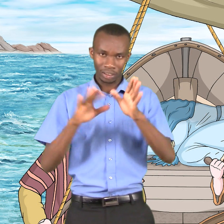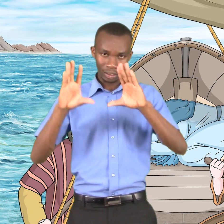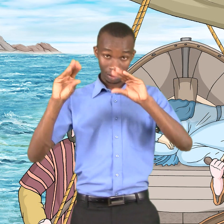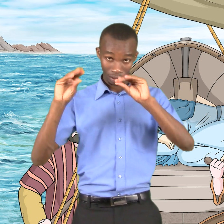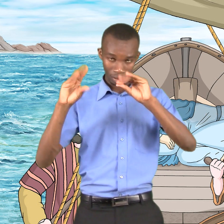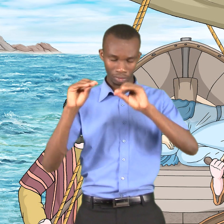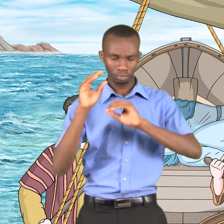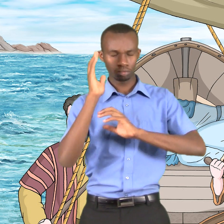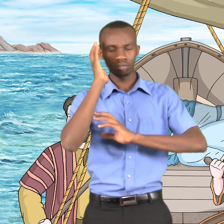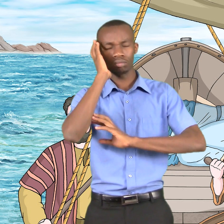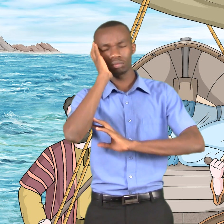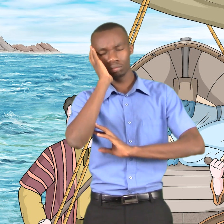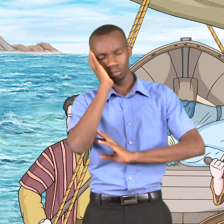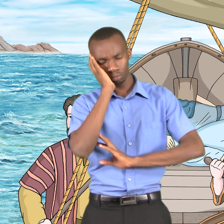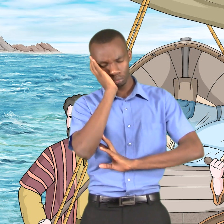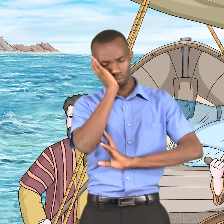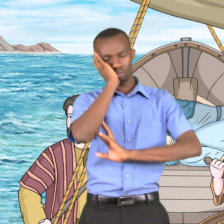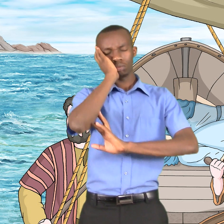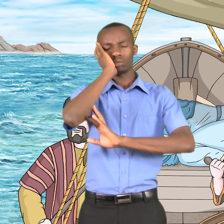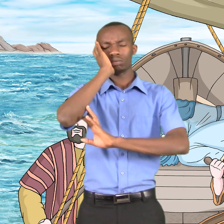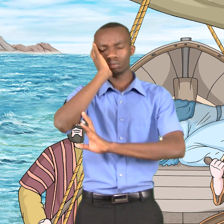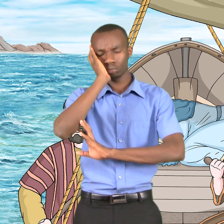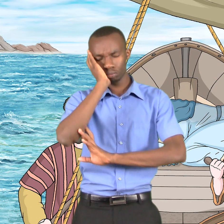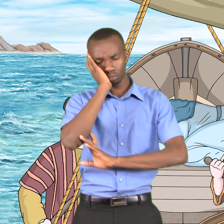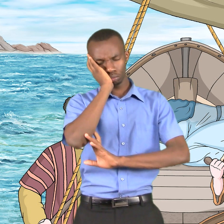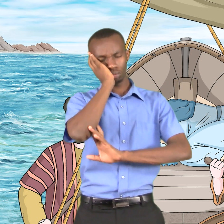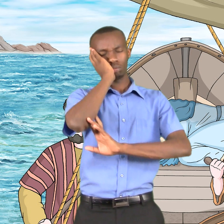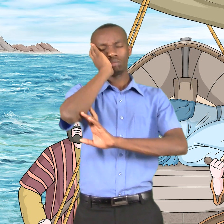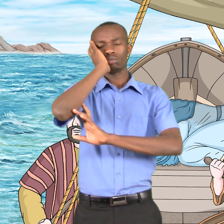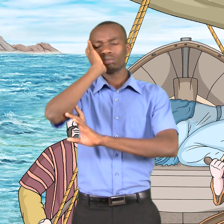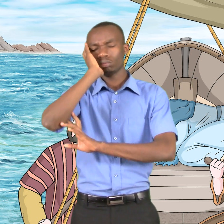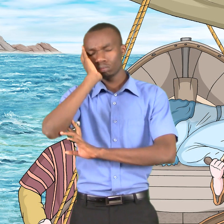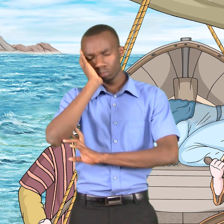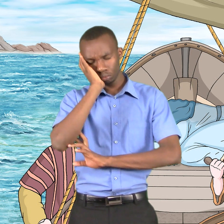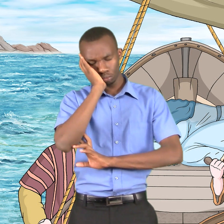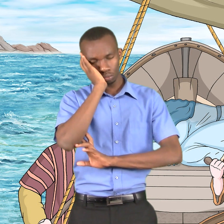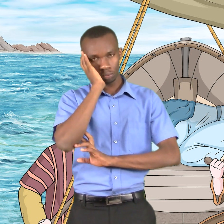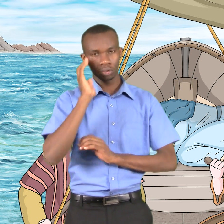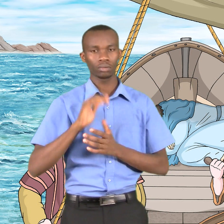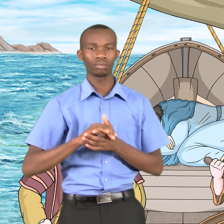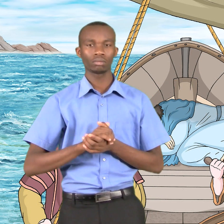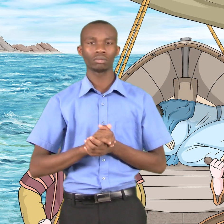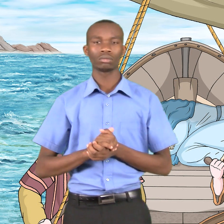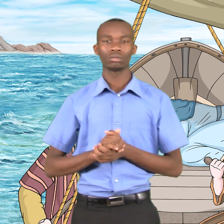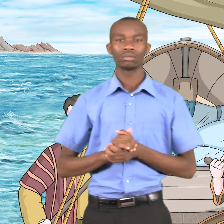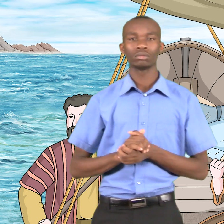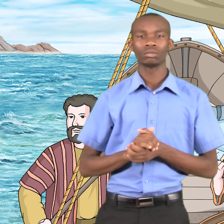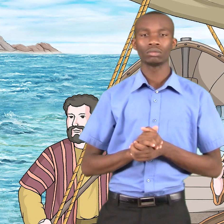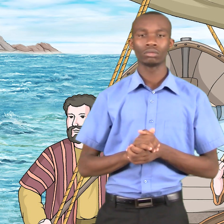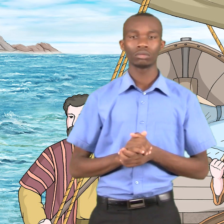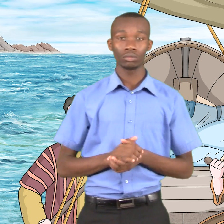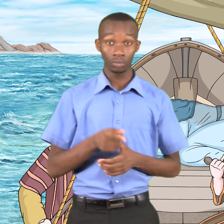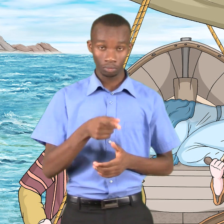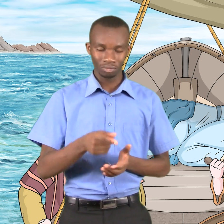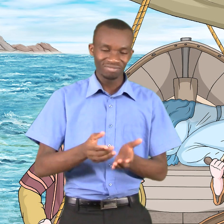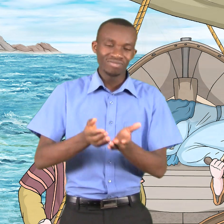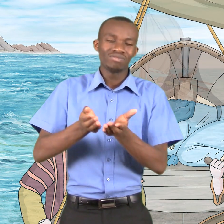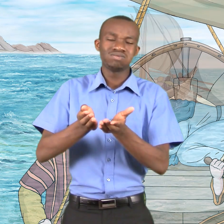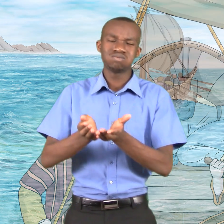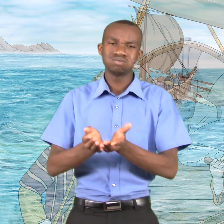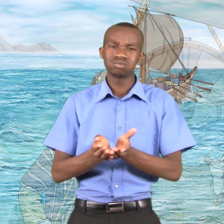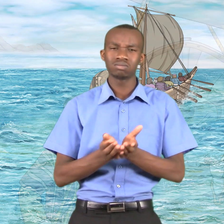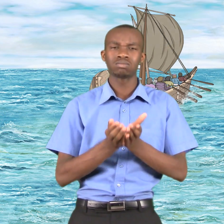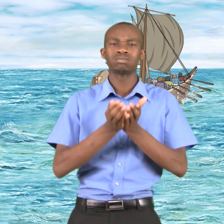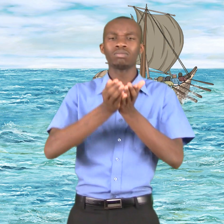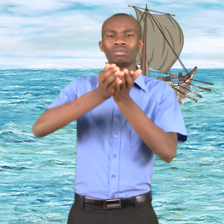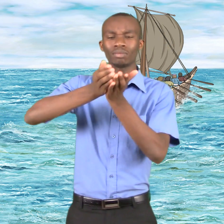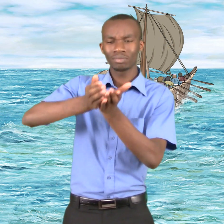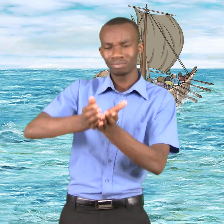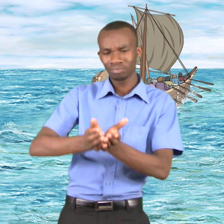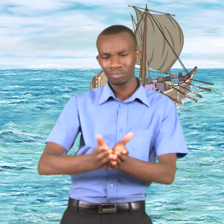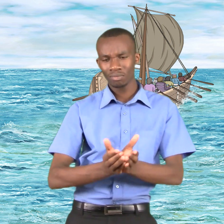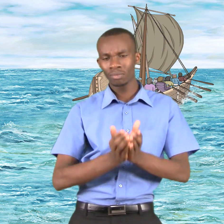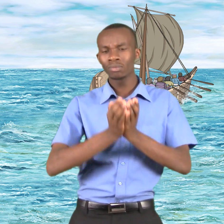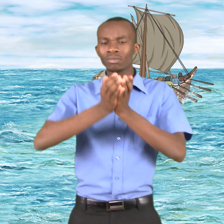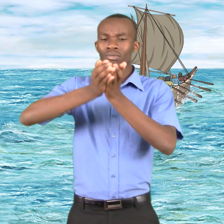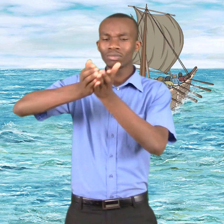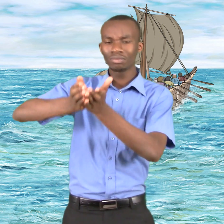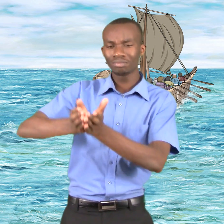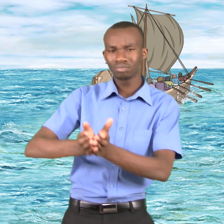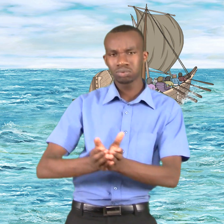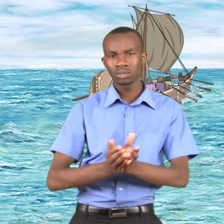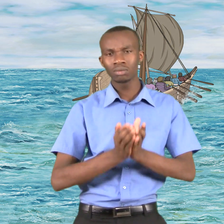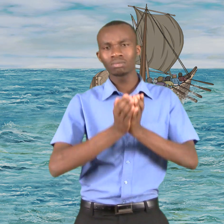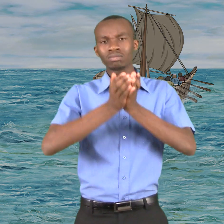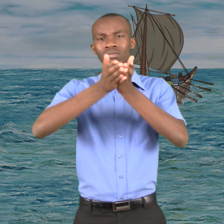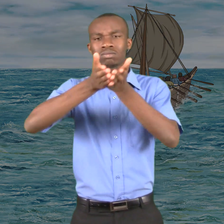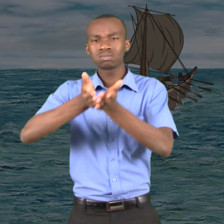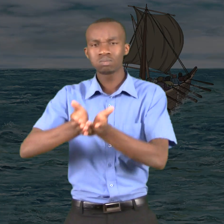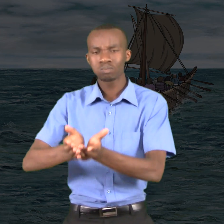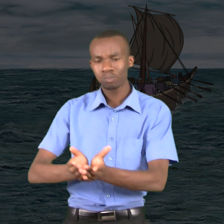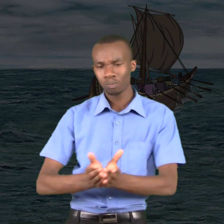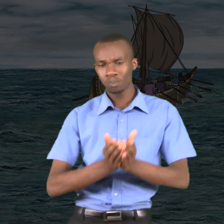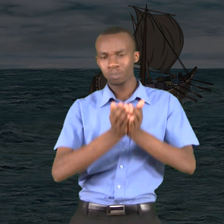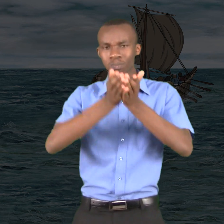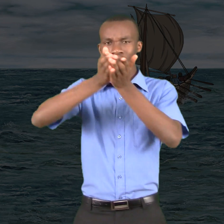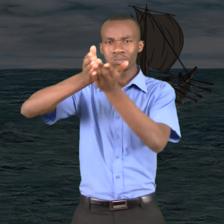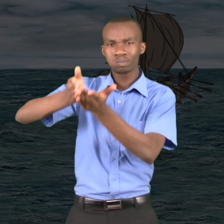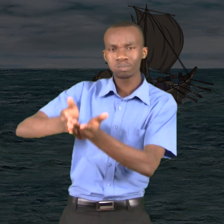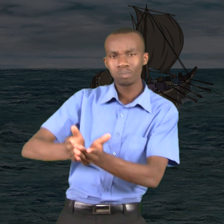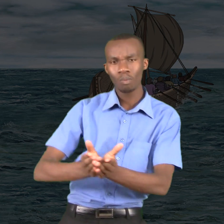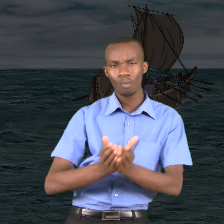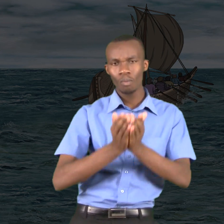And there were other boats with Him.